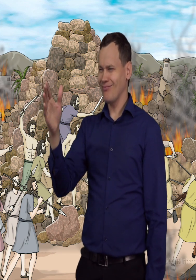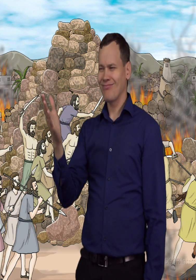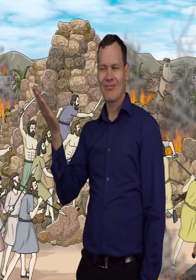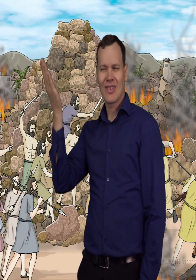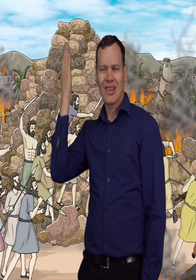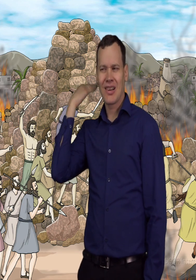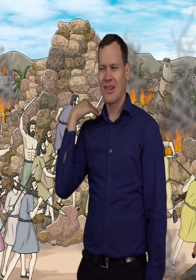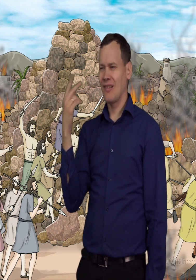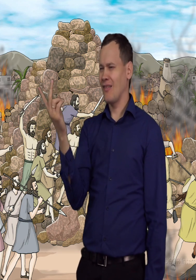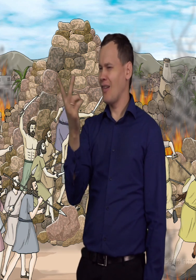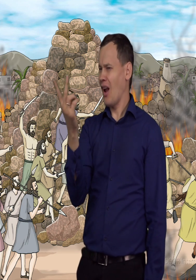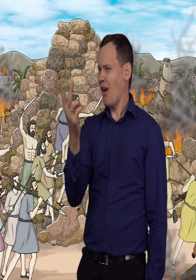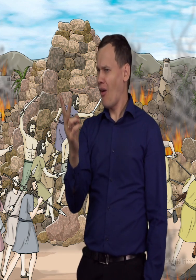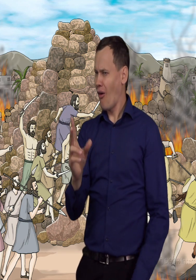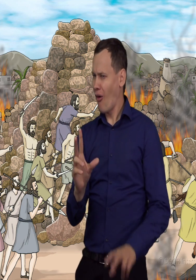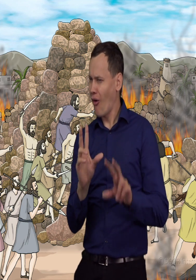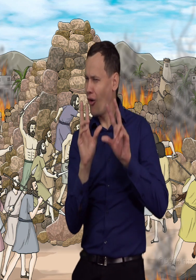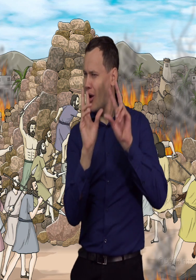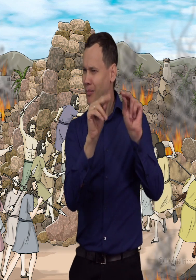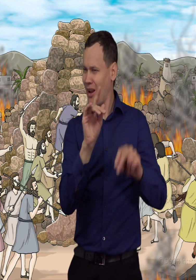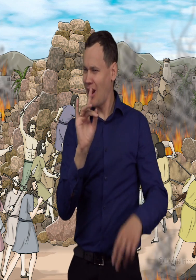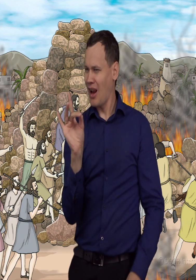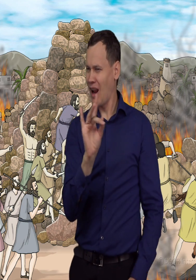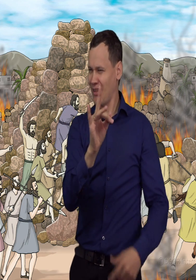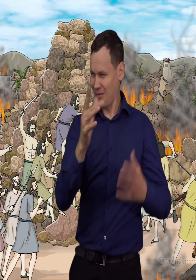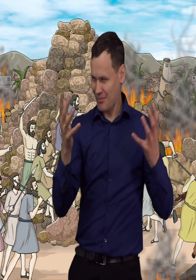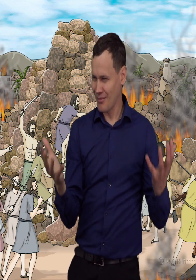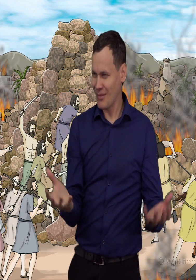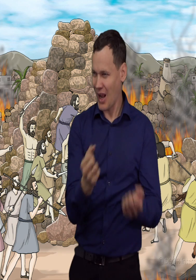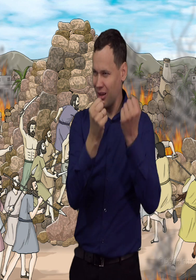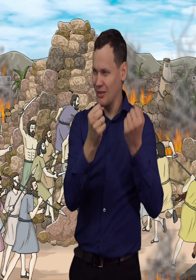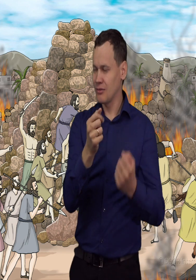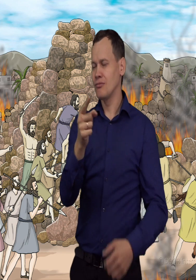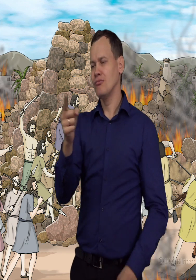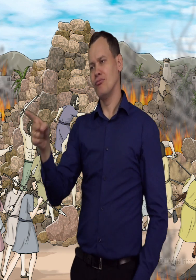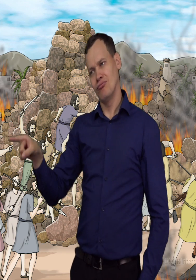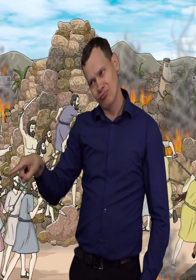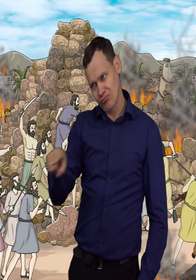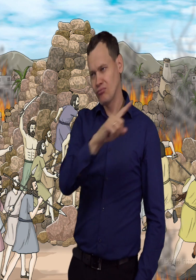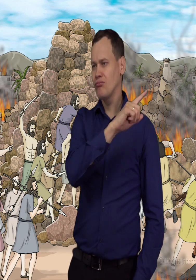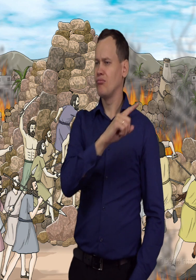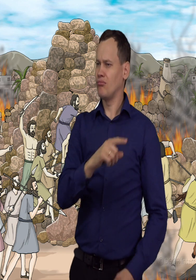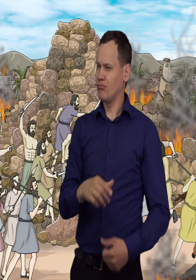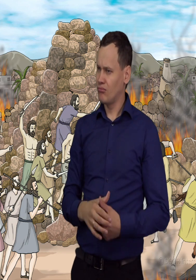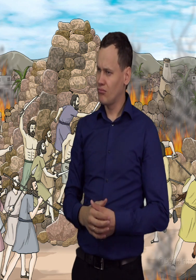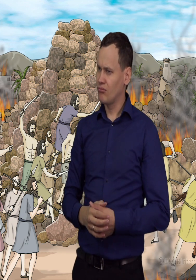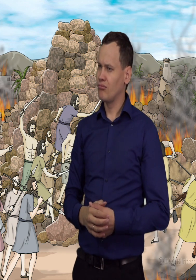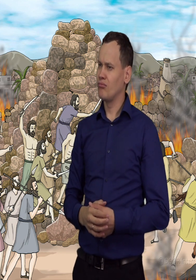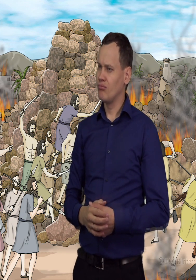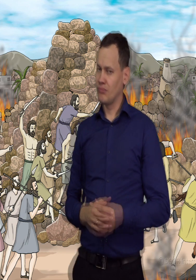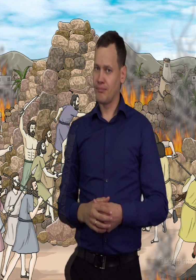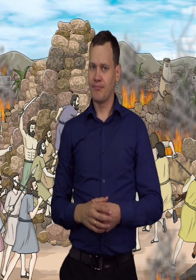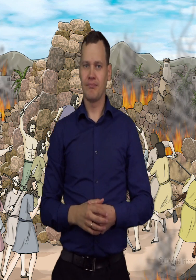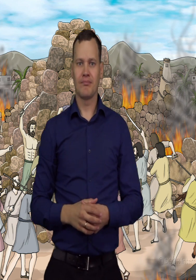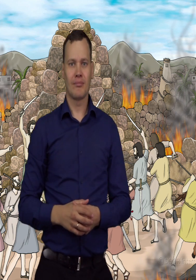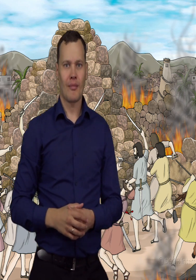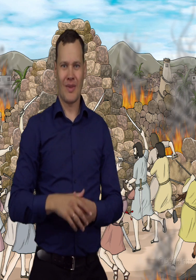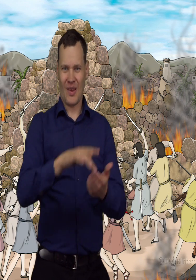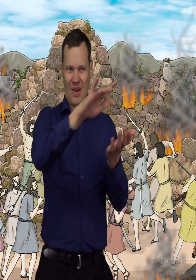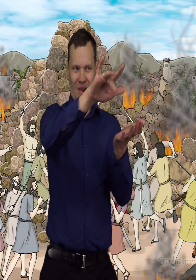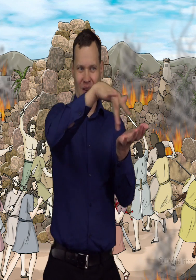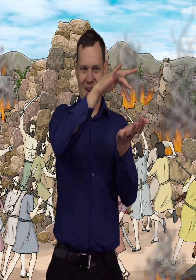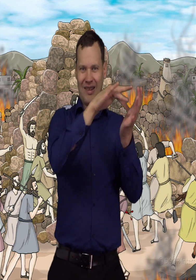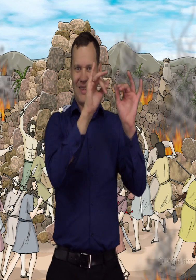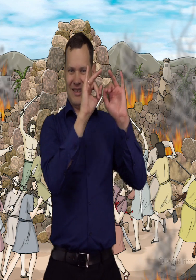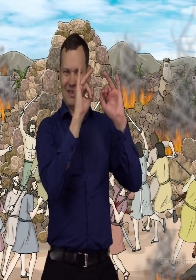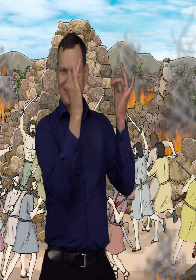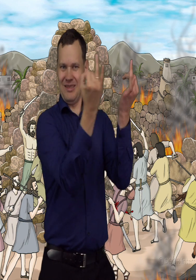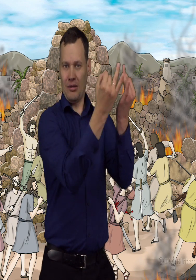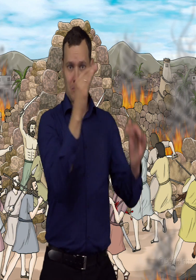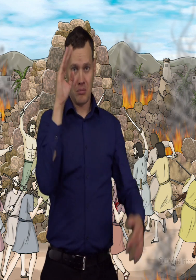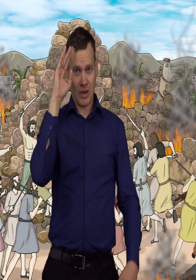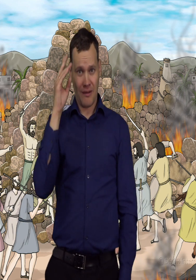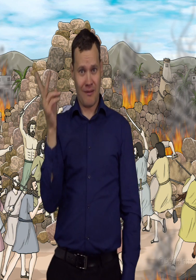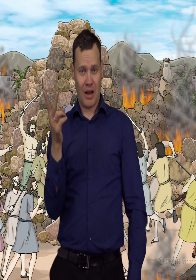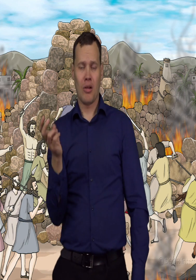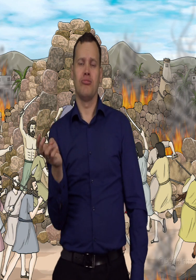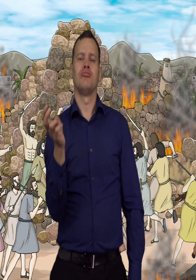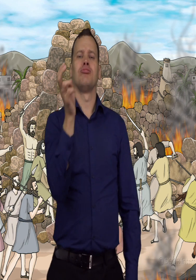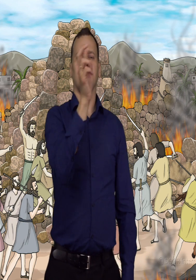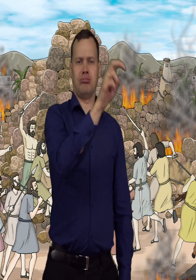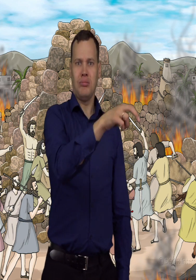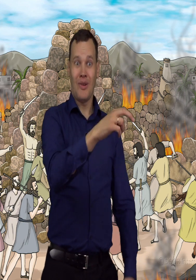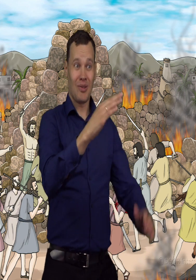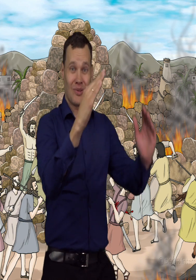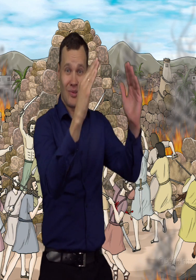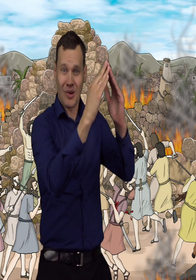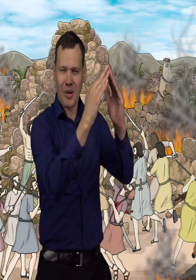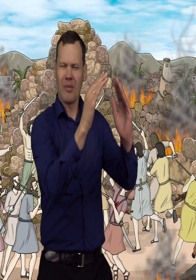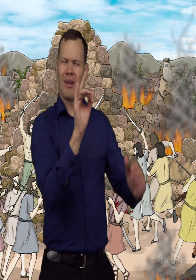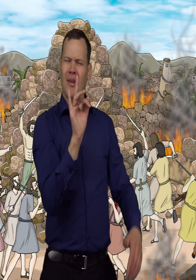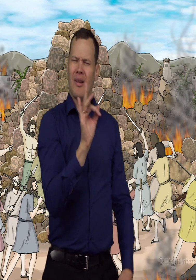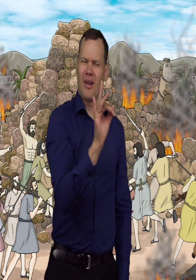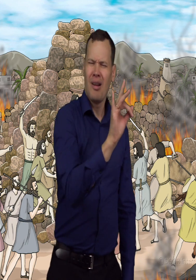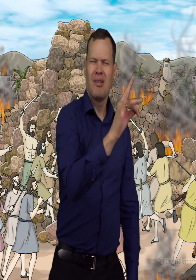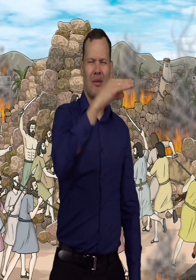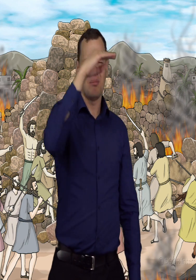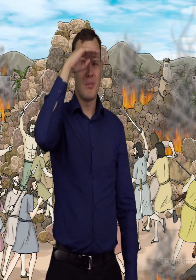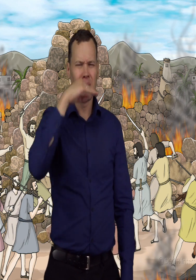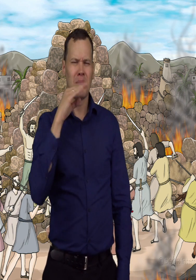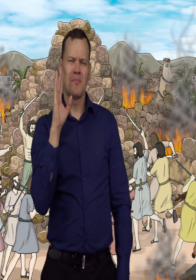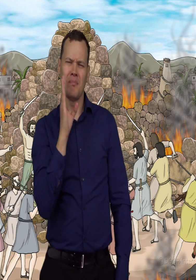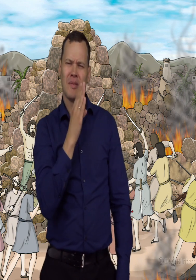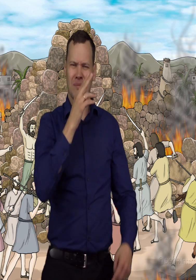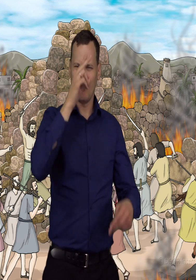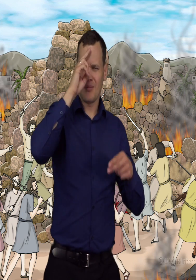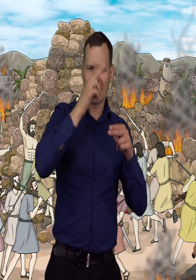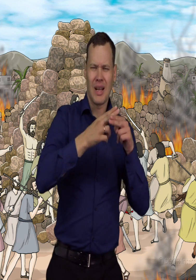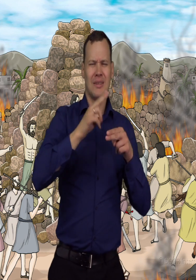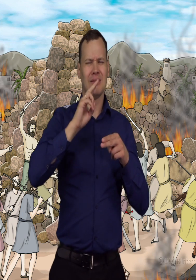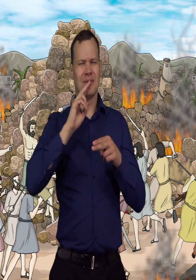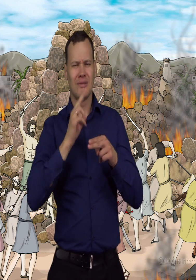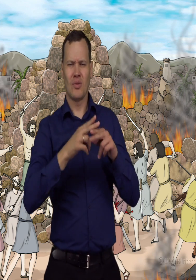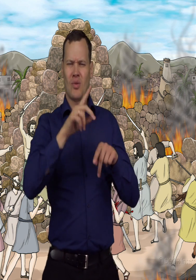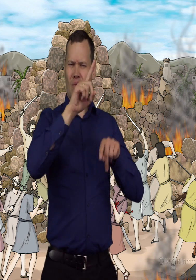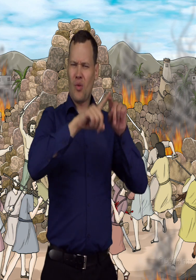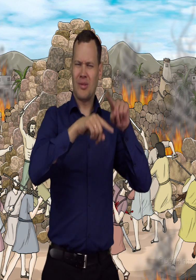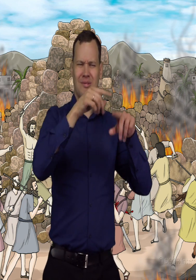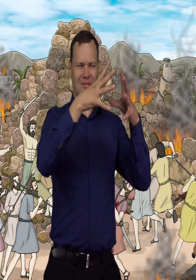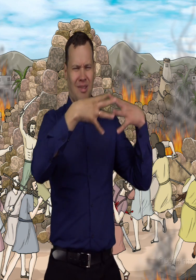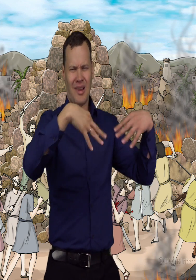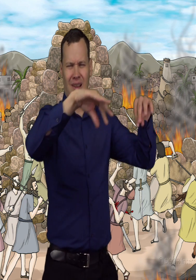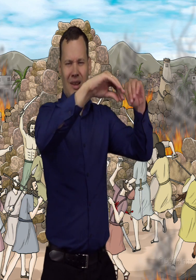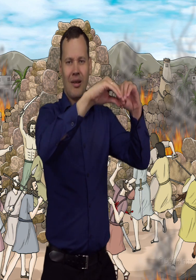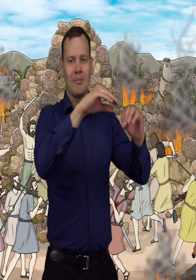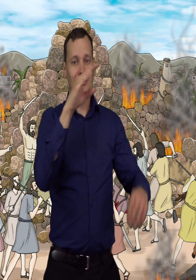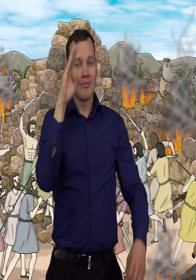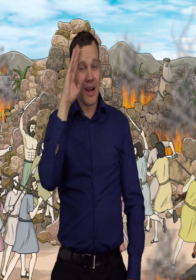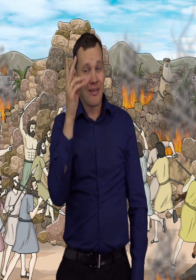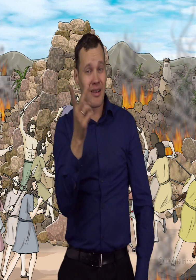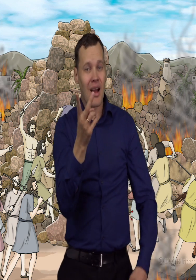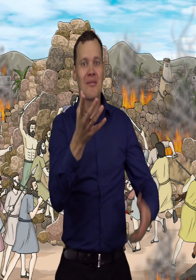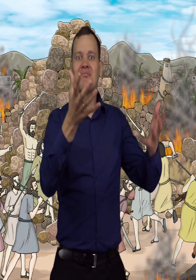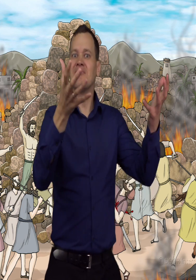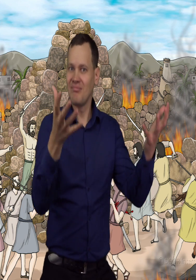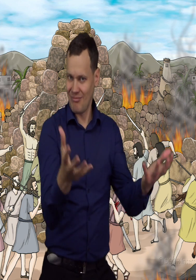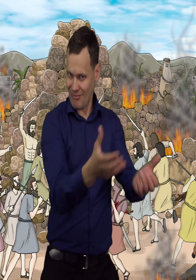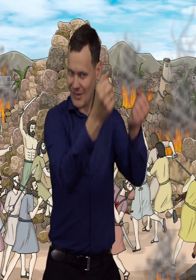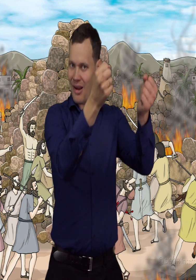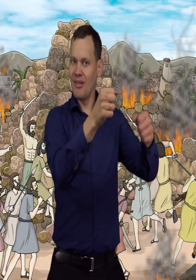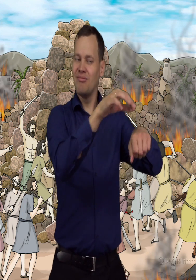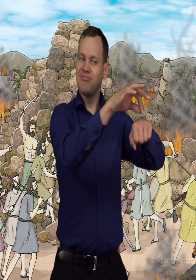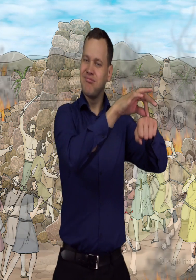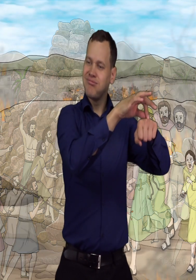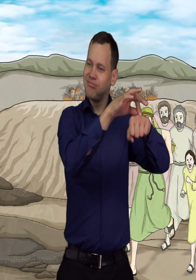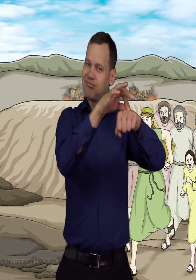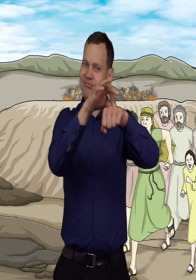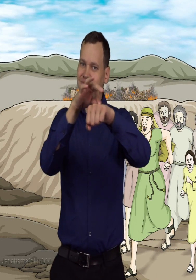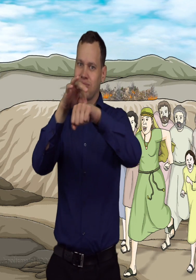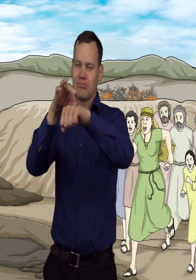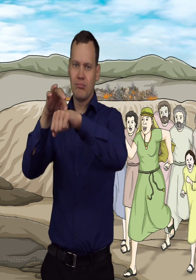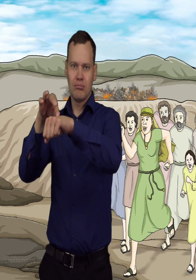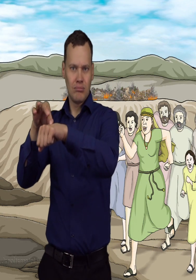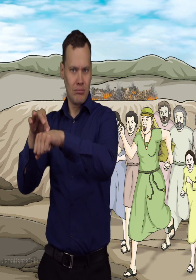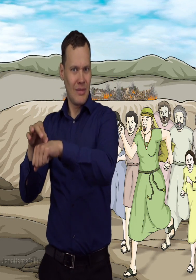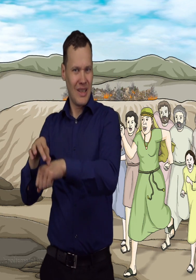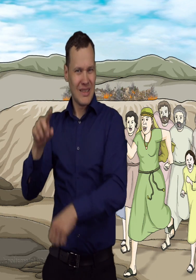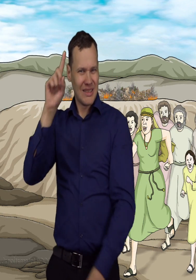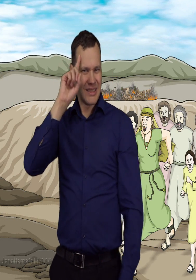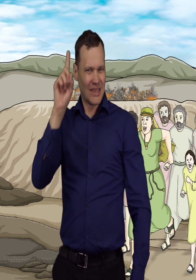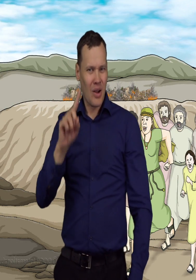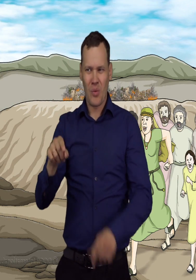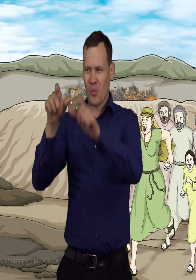Meanwhile, Joshua told the two men who had spied out the land, “Go into the house of the prostitute and bring out the woman and all who are with her, just as you promised her.”